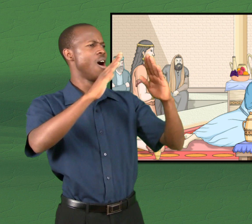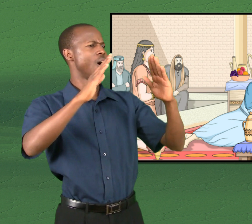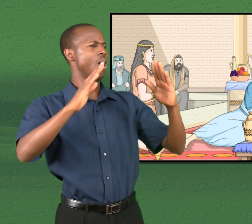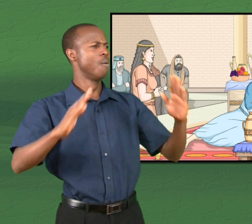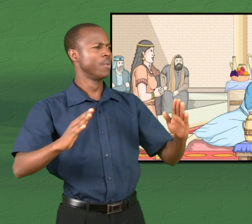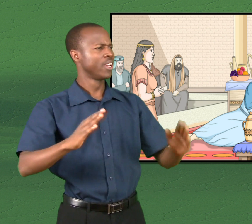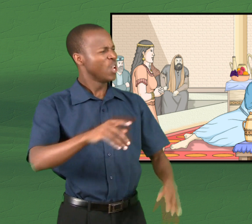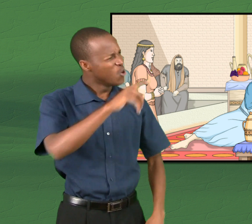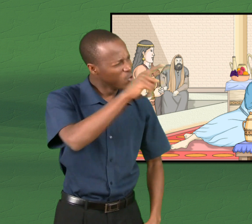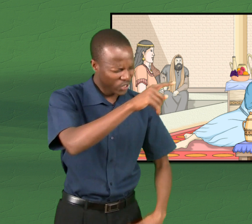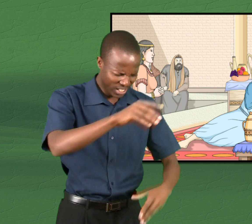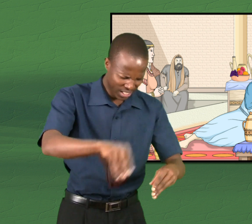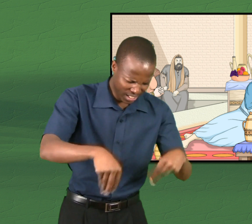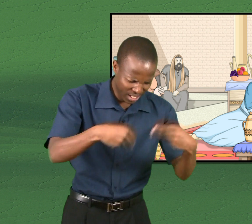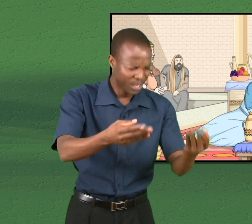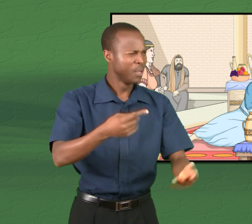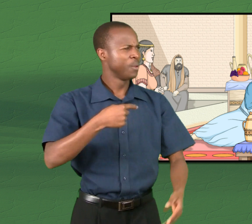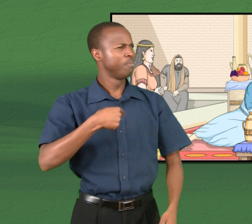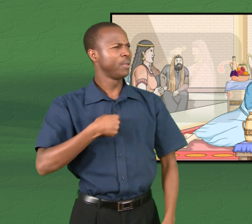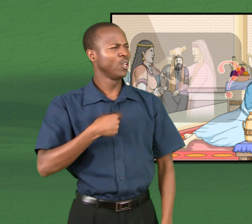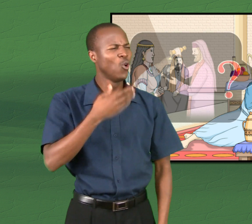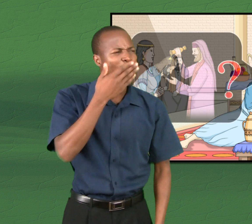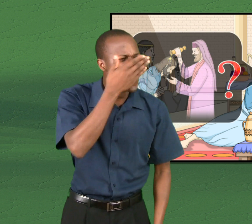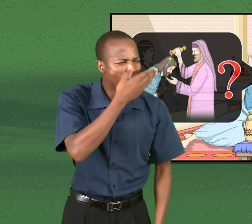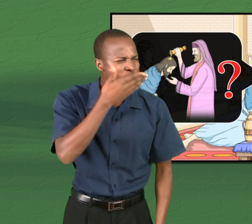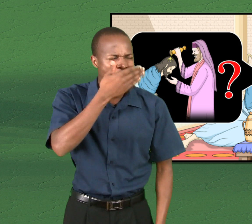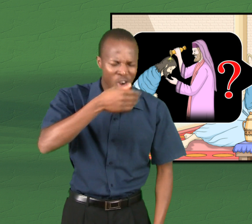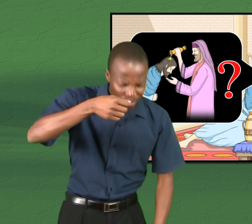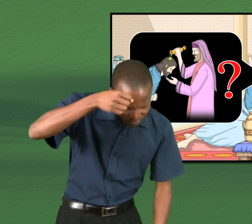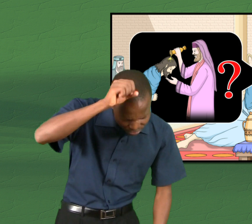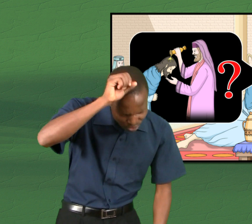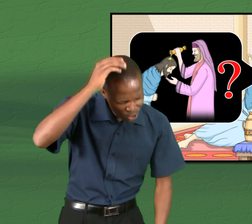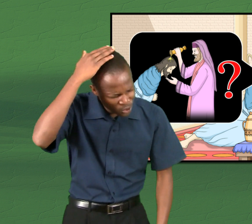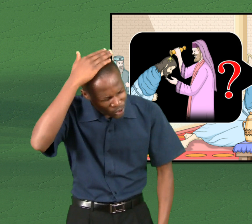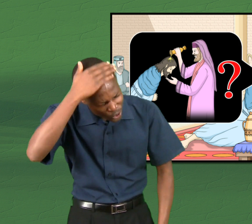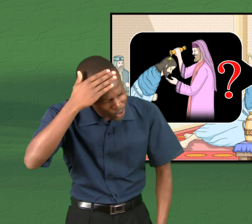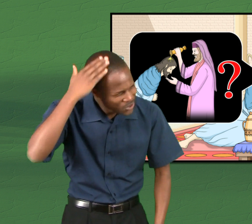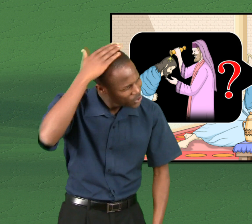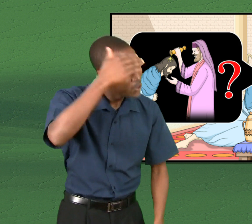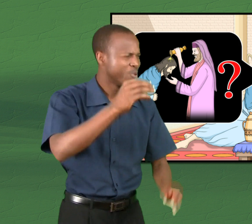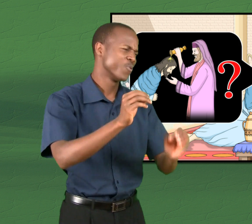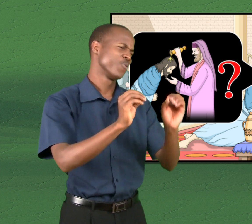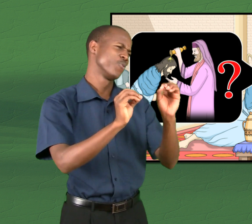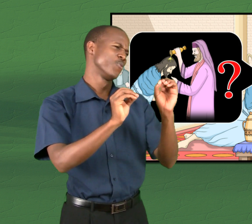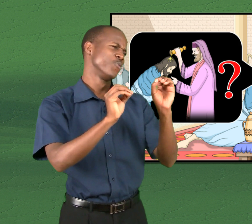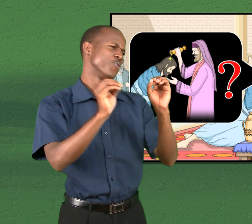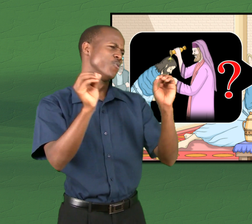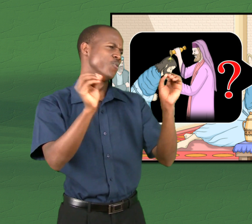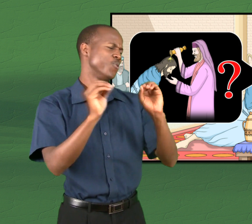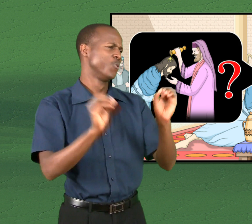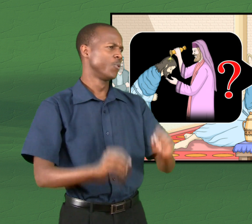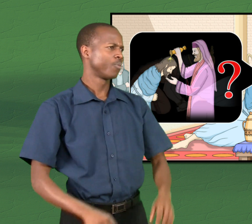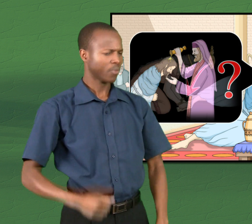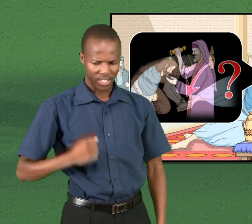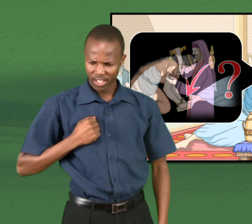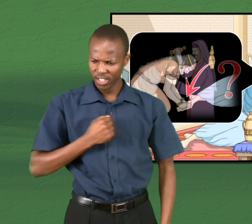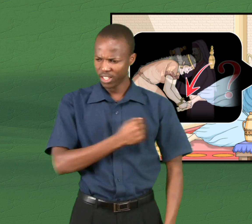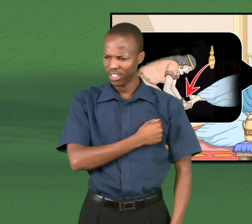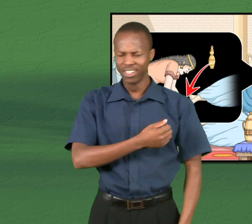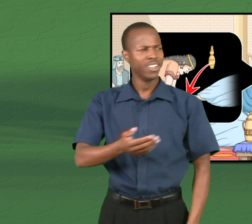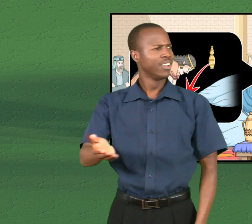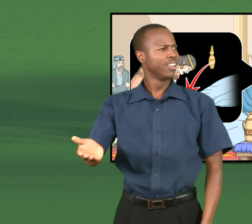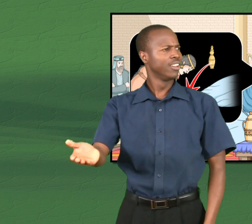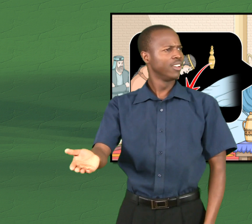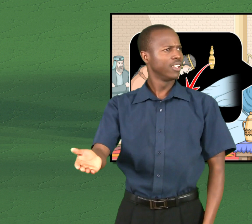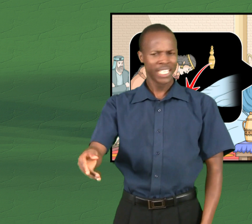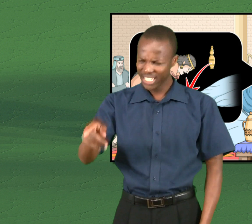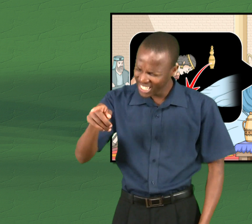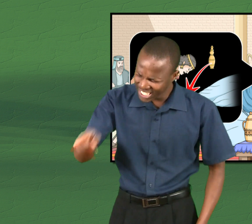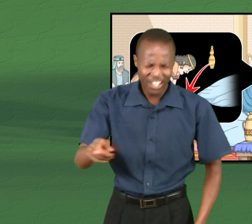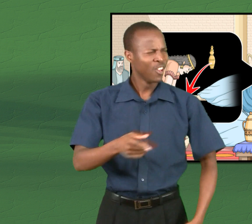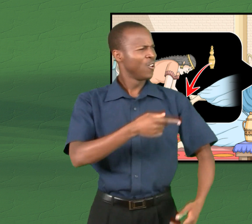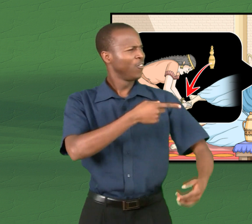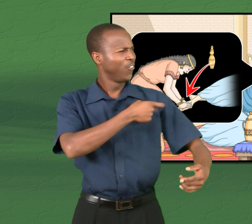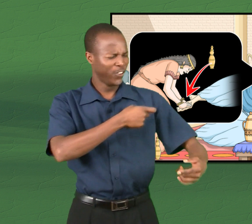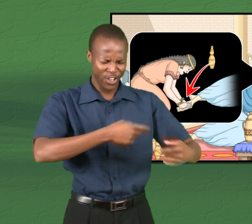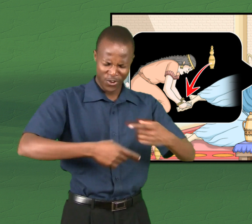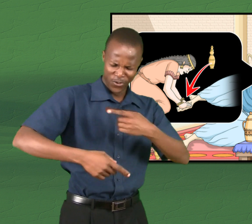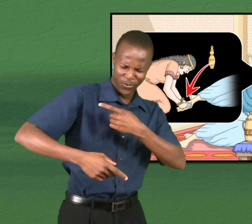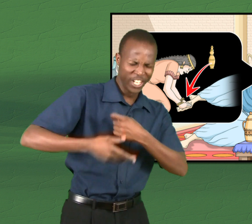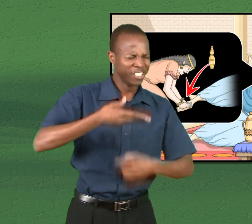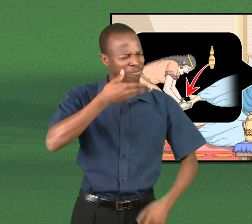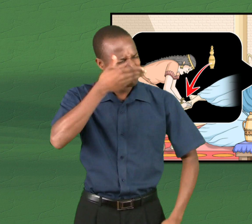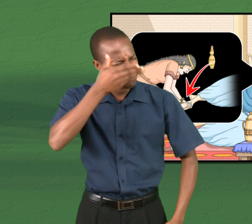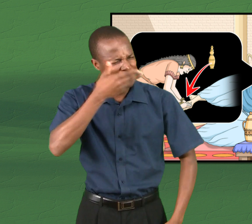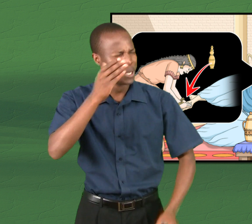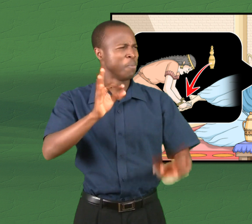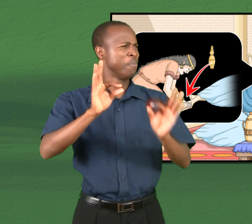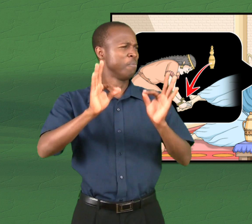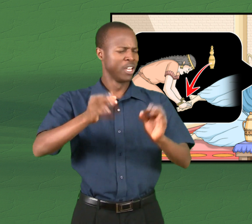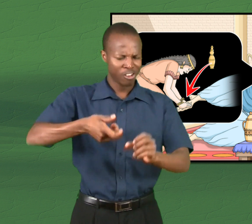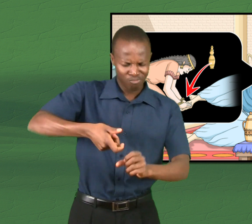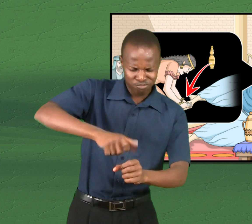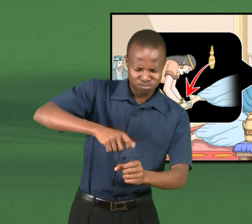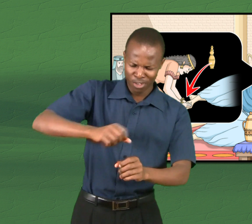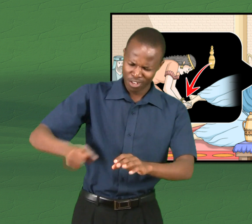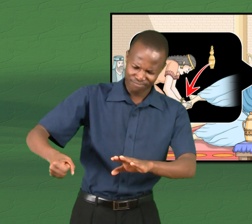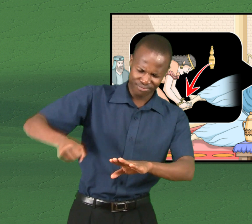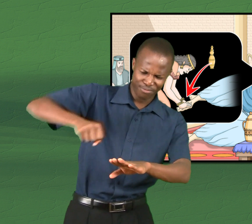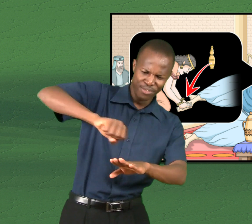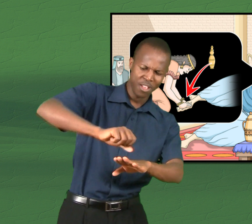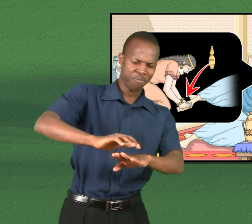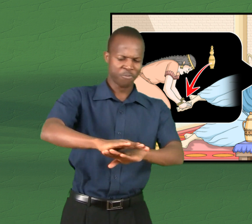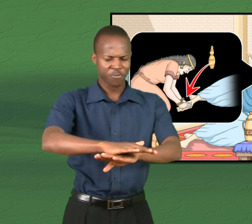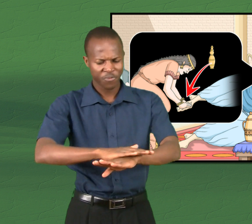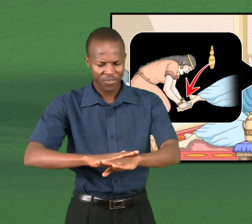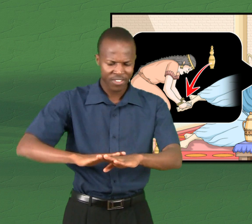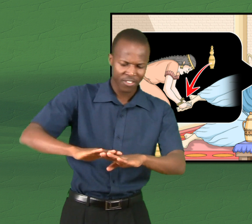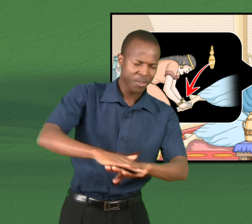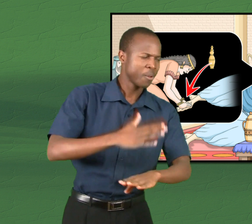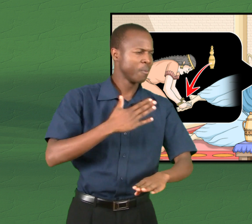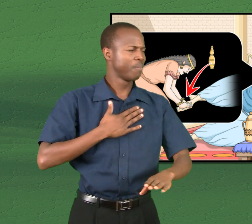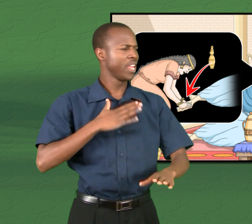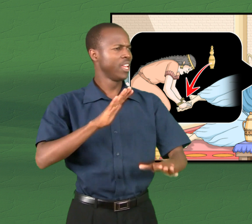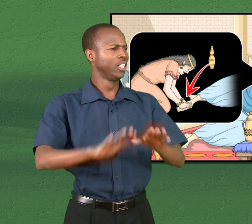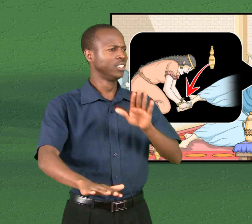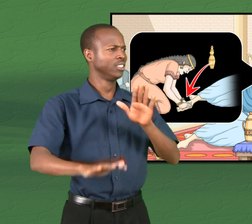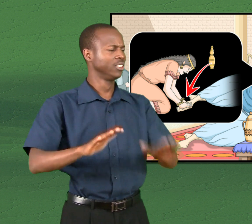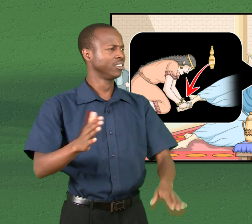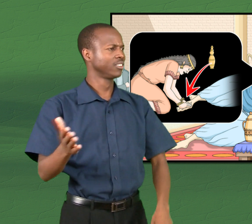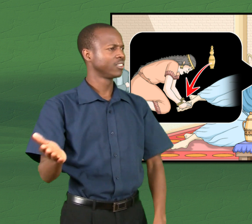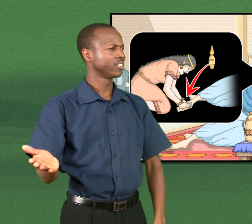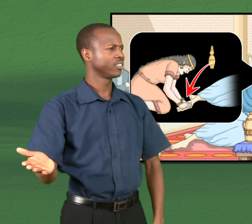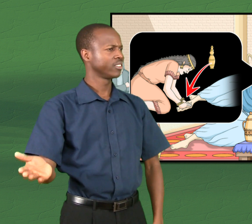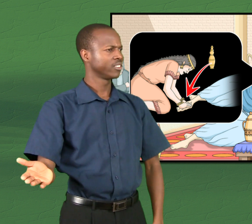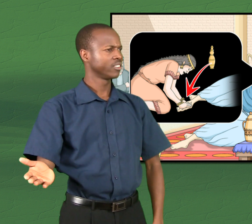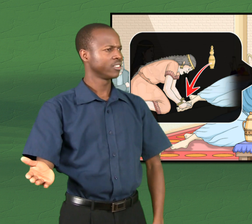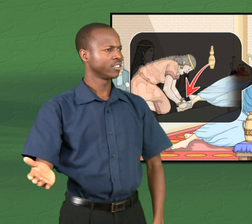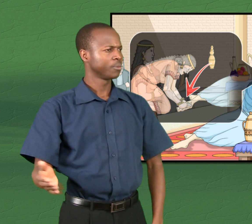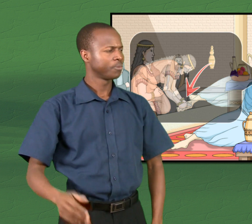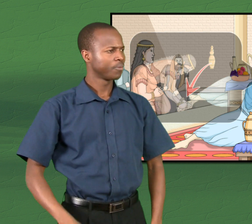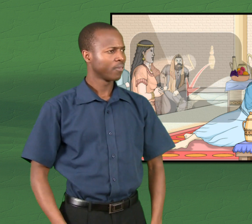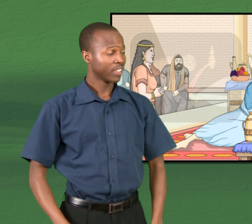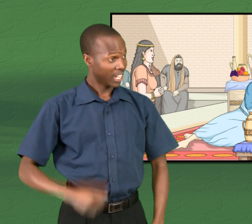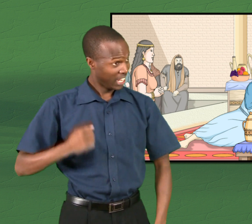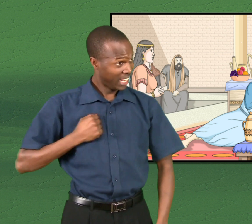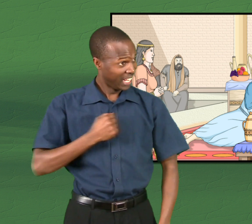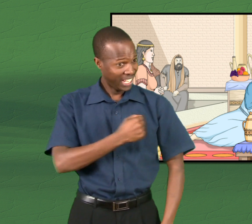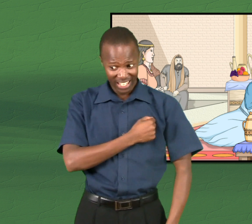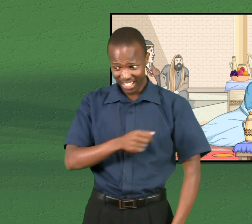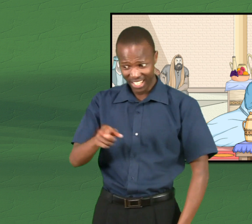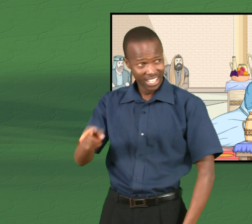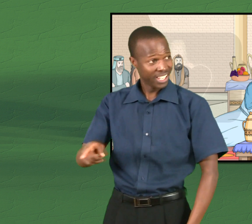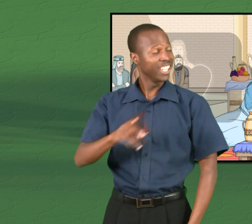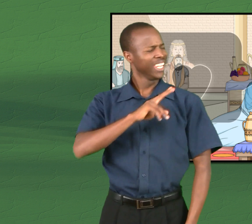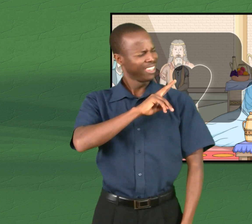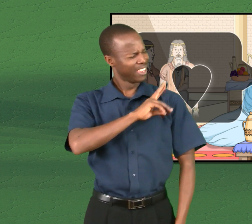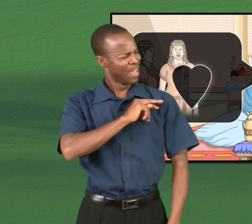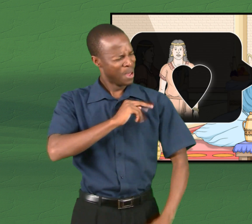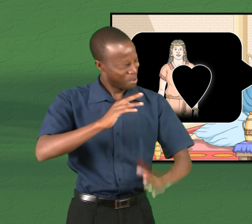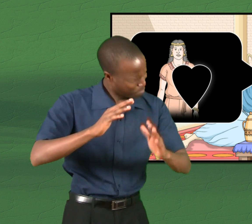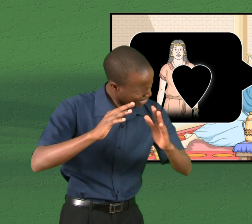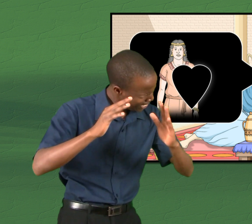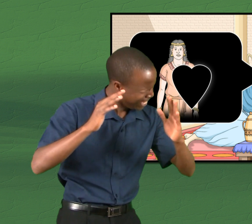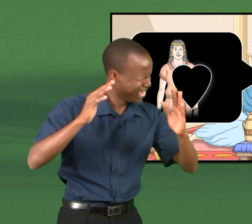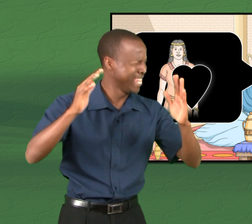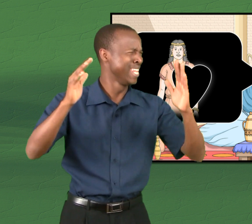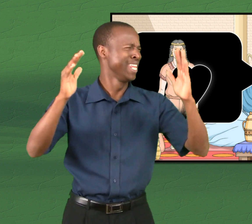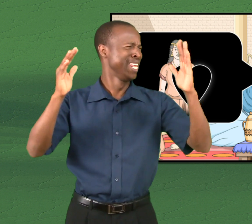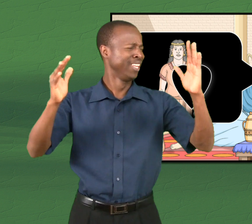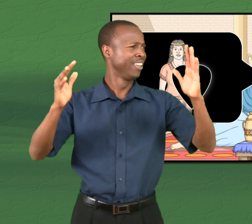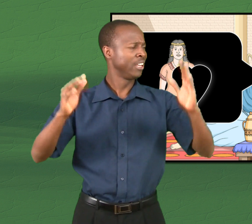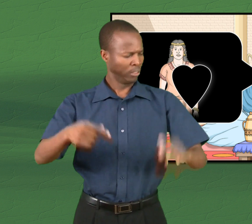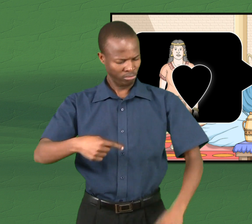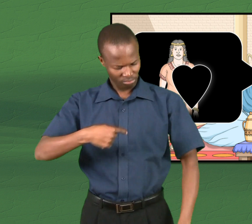You did not anoint My head with oil, but she has anointed My feet with perfume.